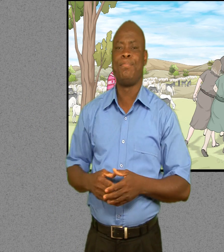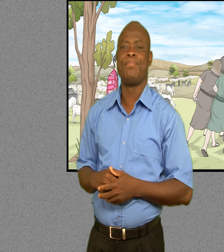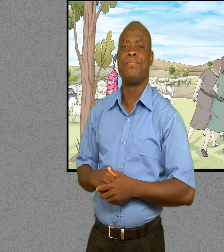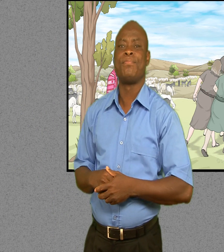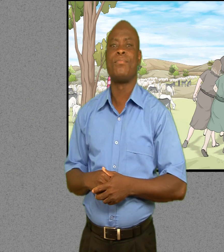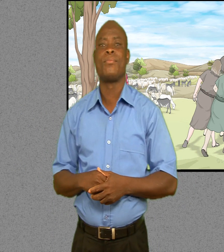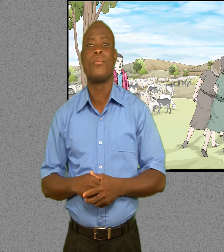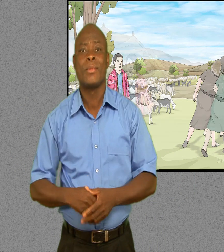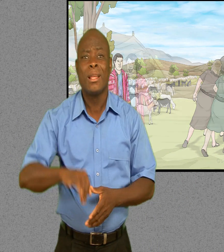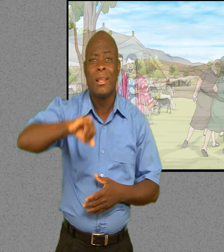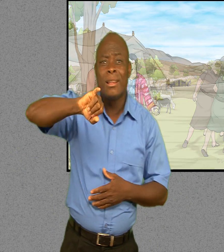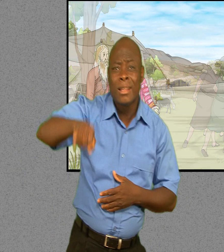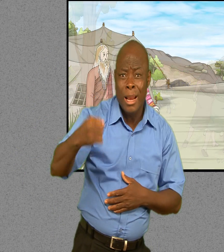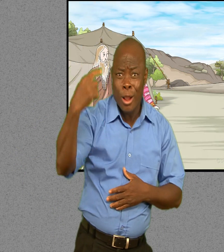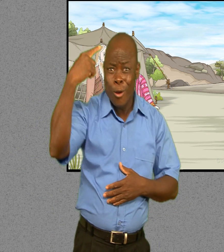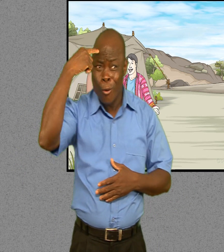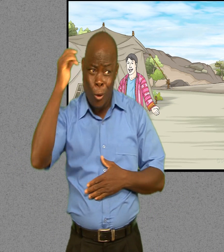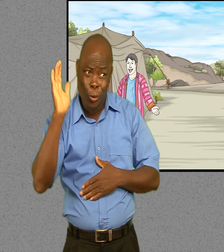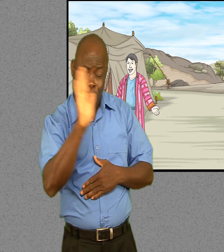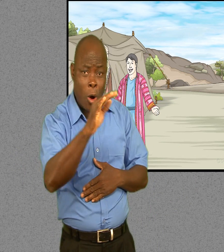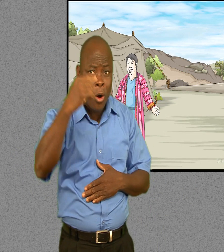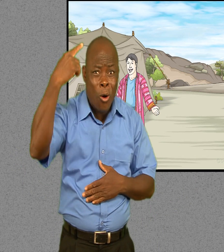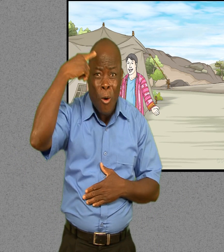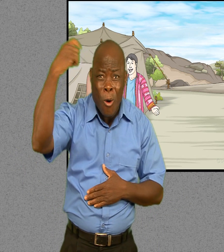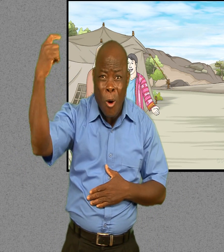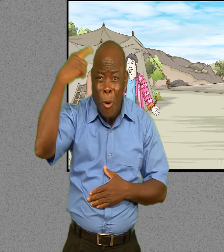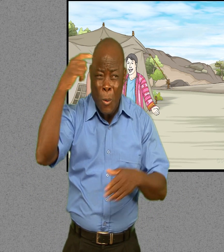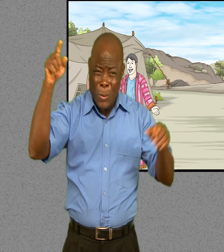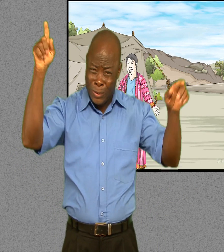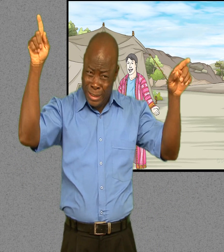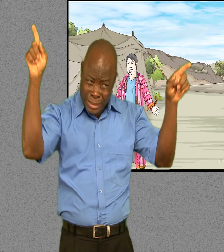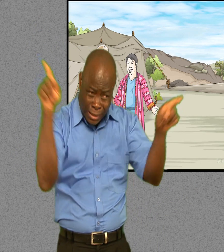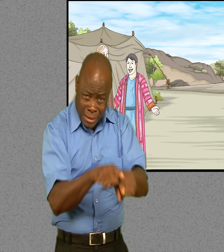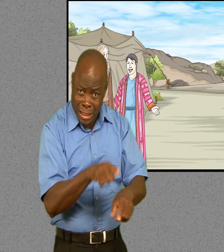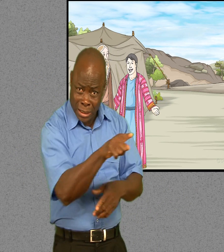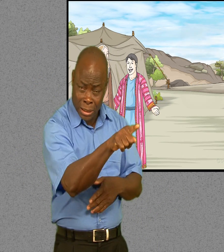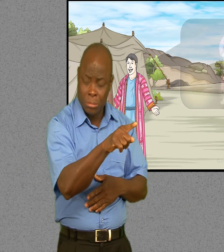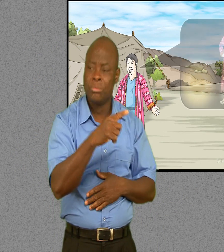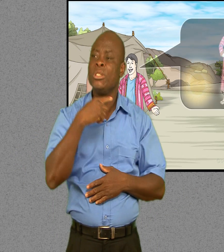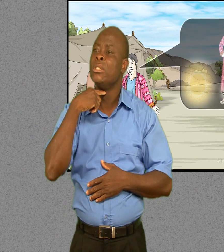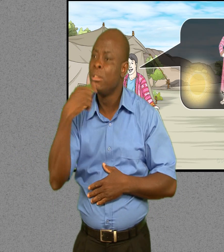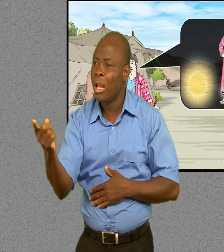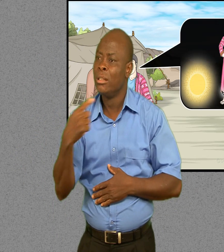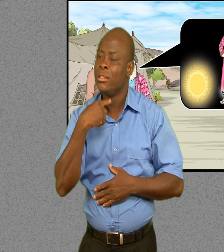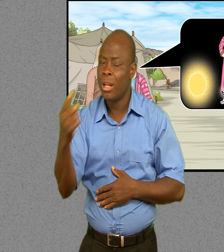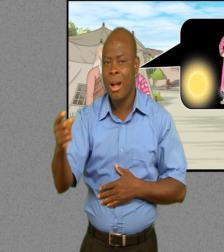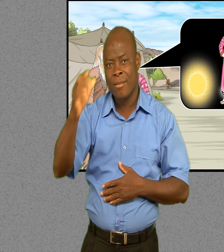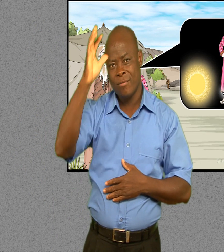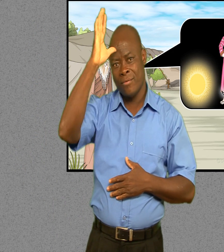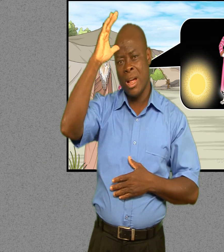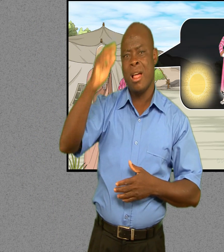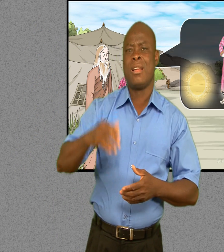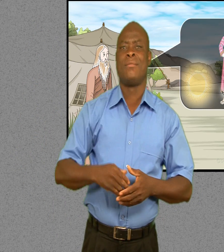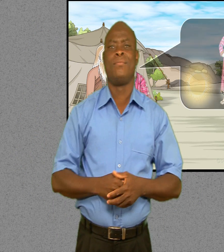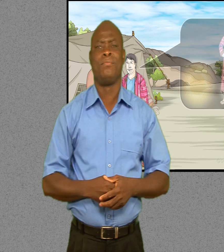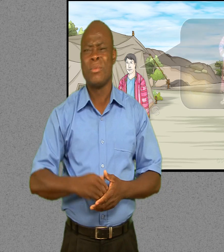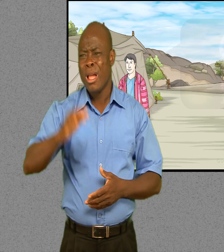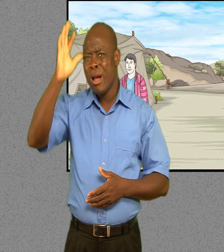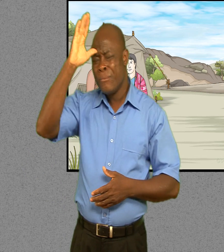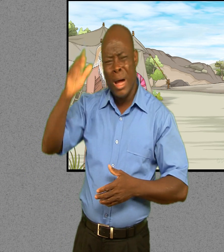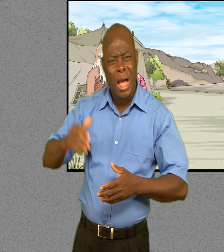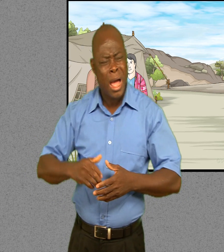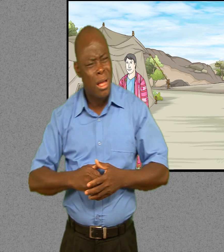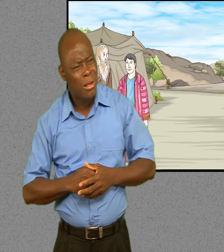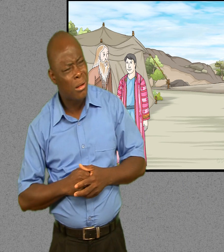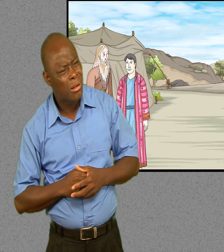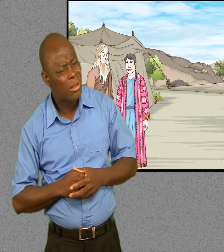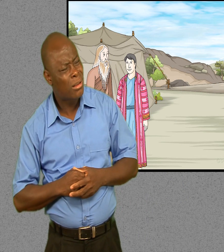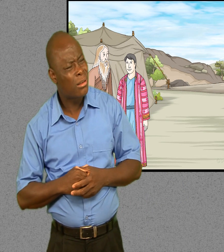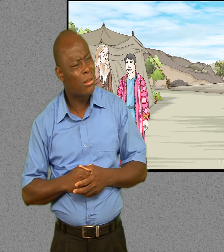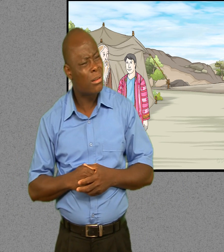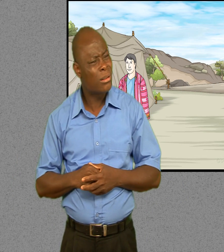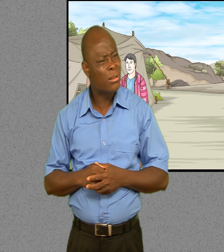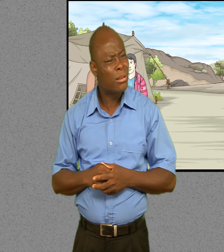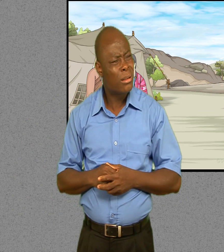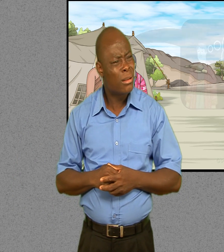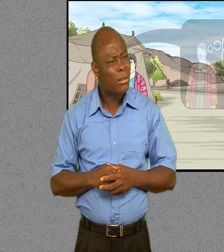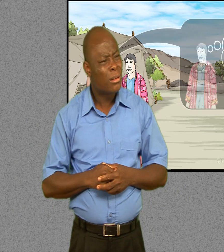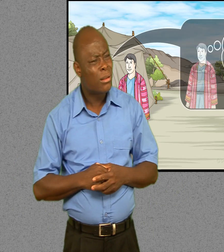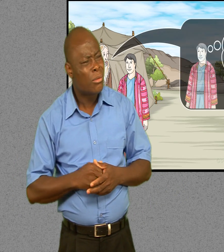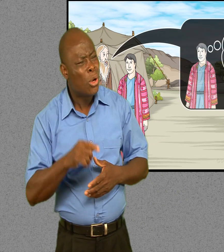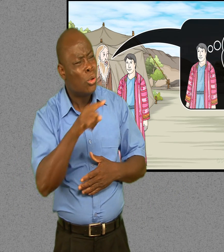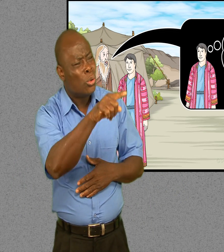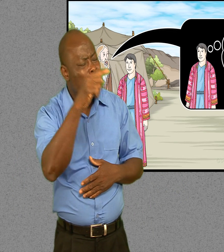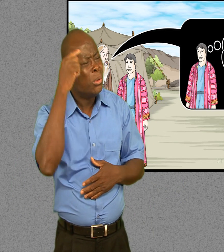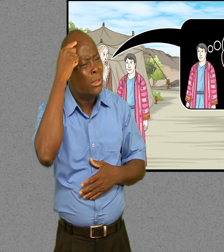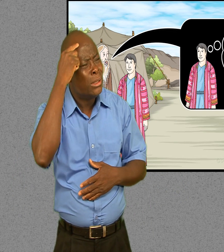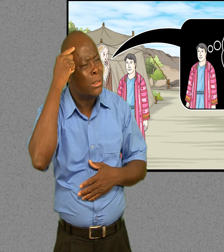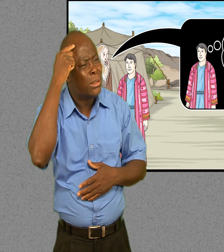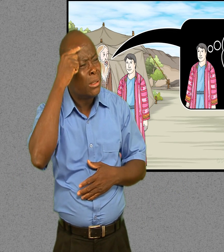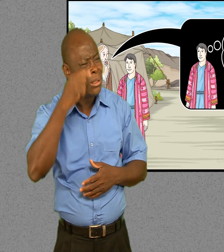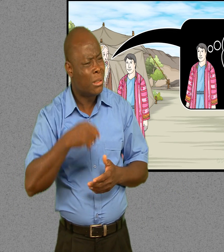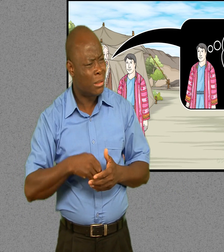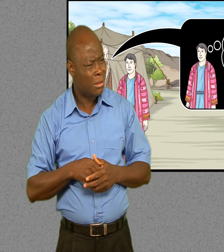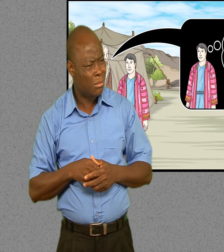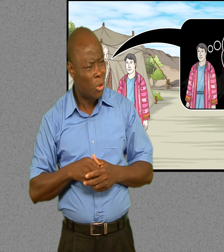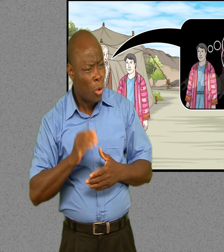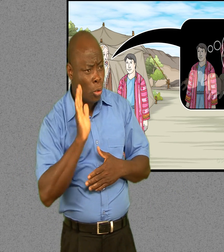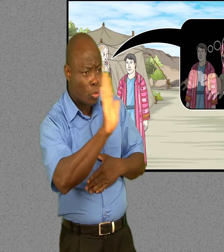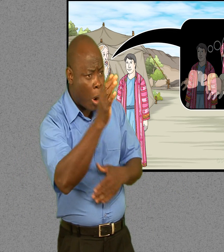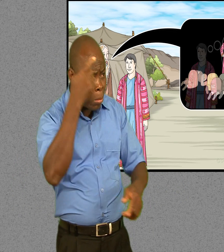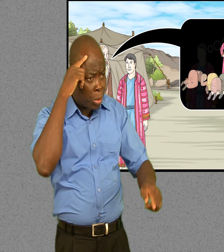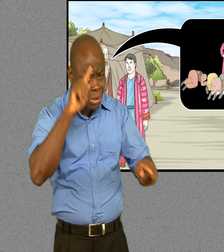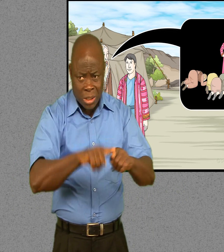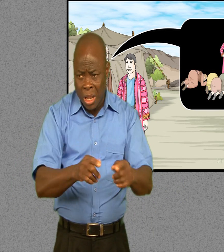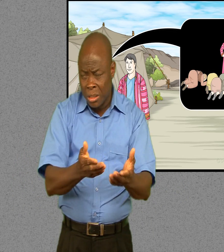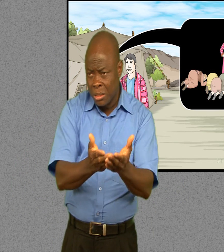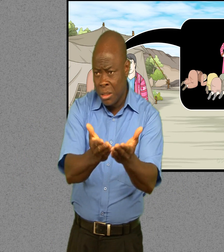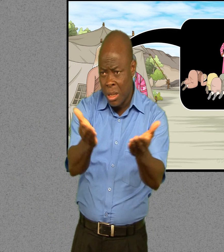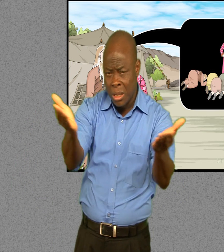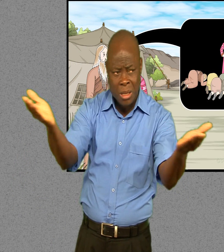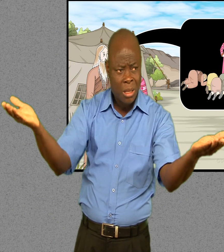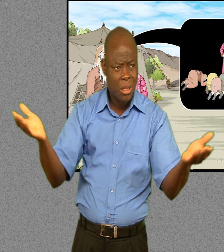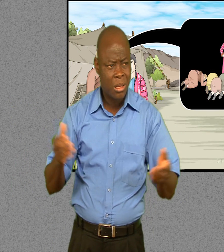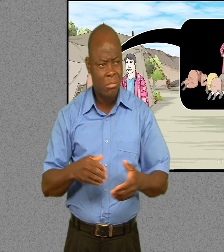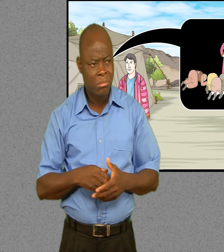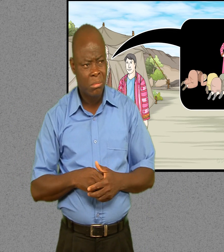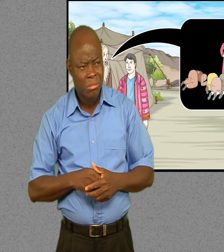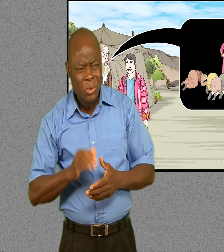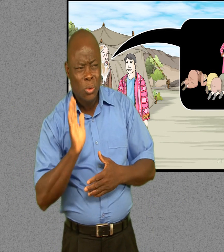He told his father and brothers, but his father rebuked him and said, “What is this dream that you have had?